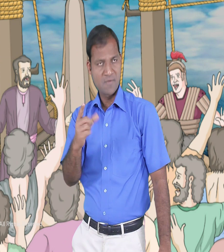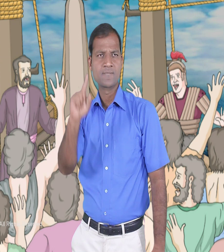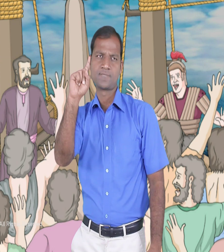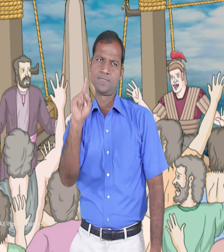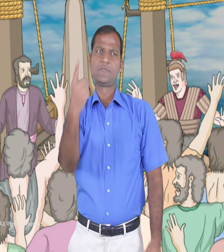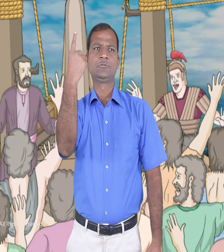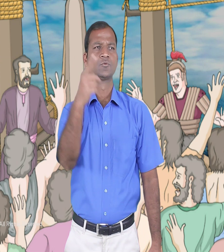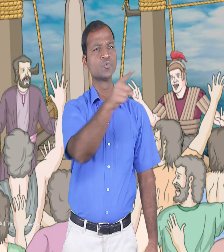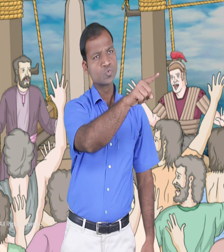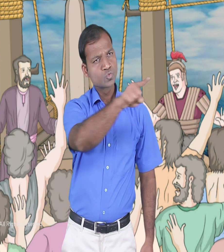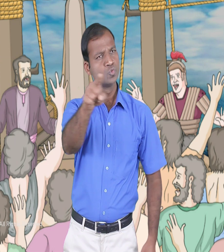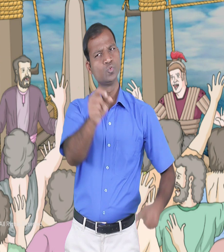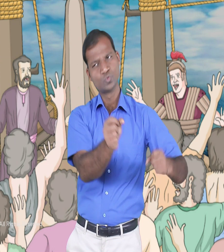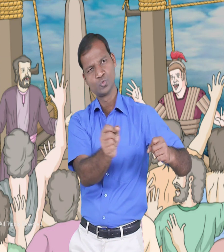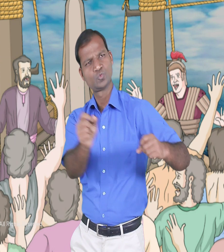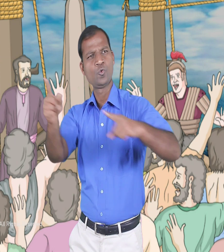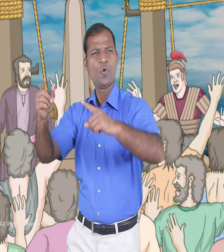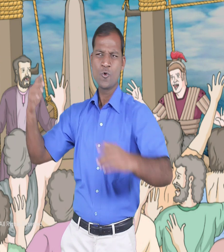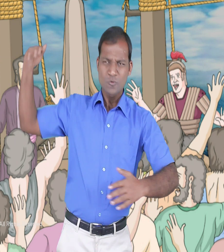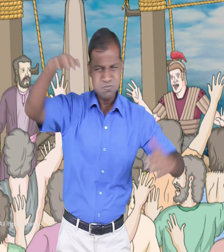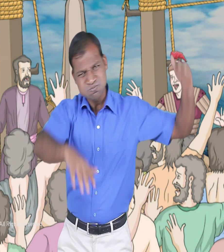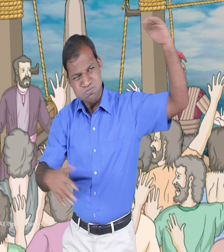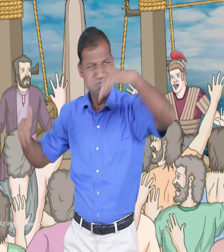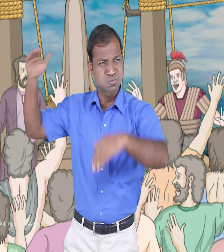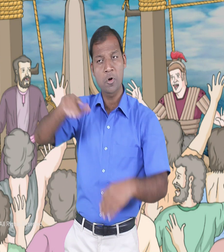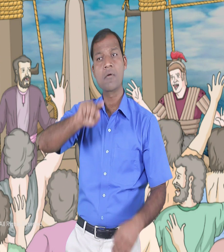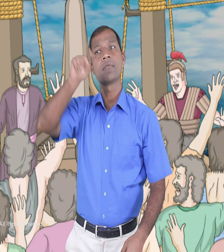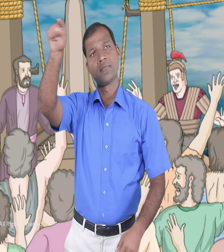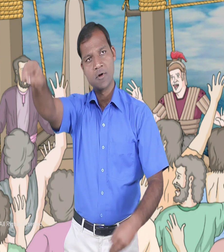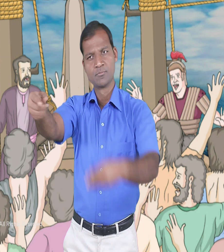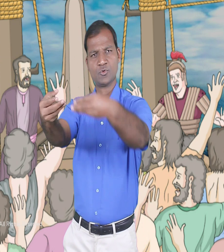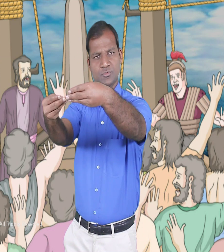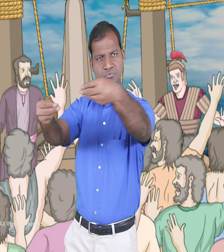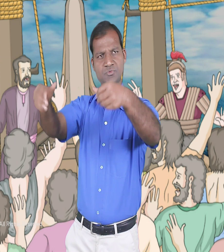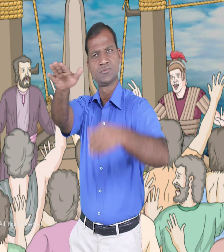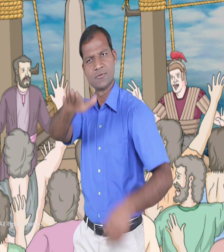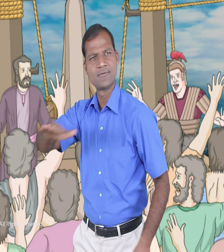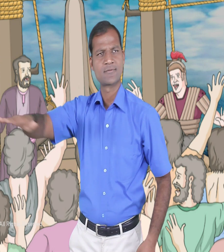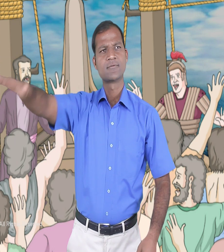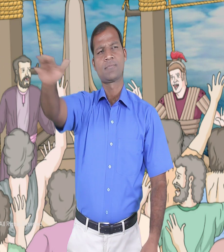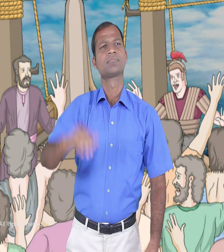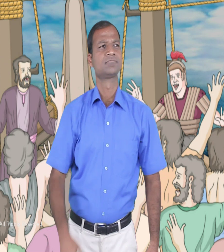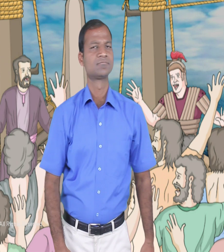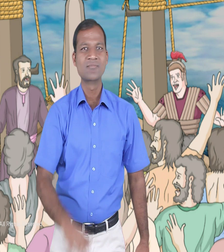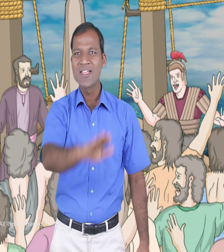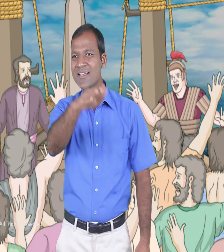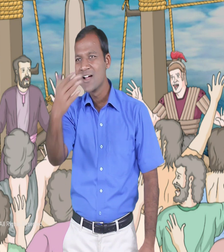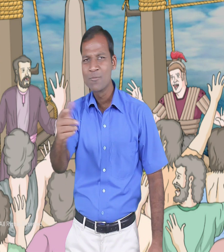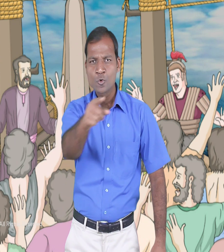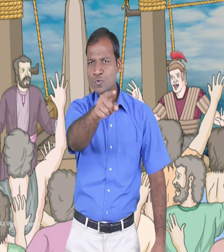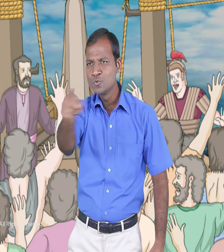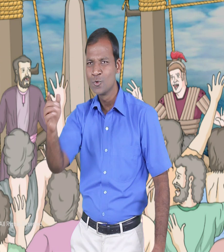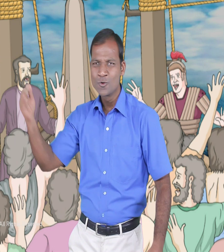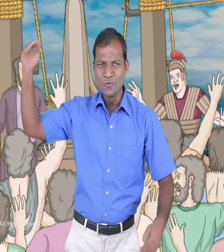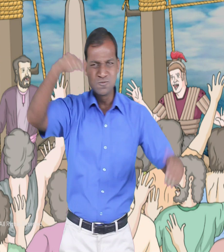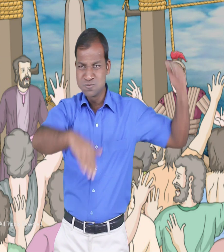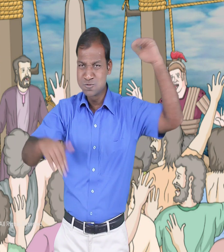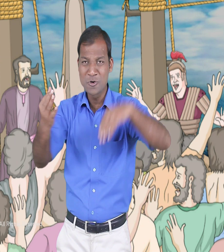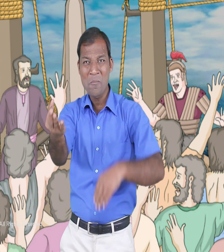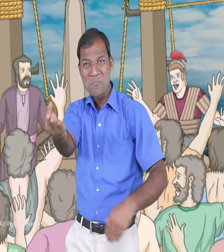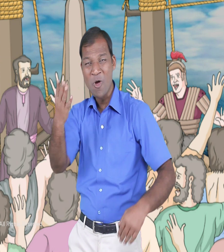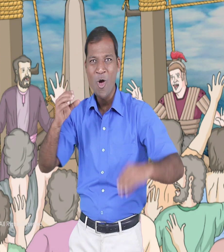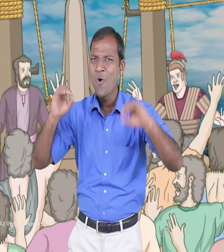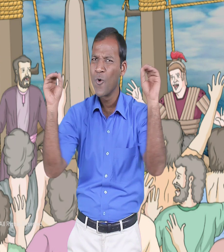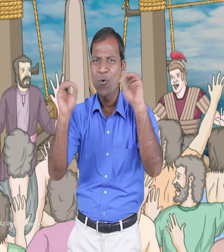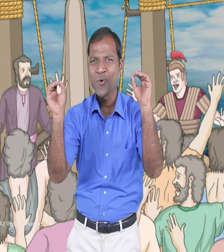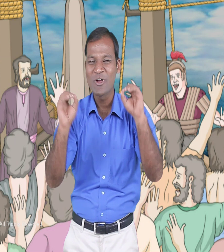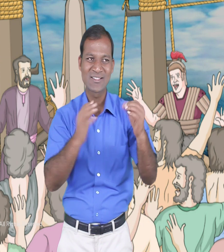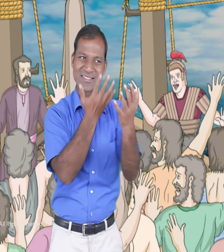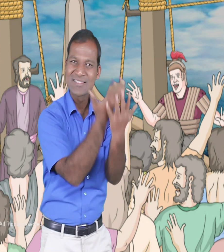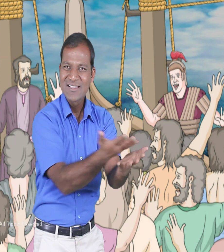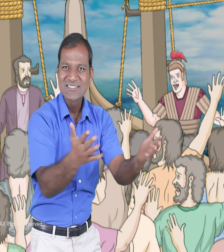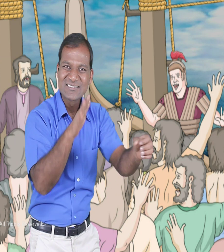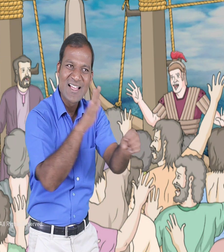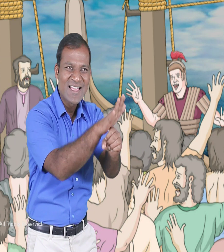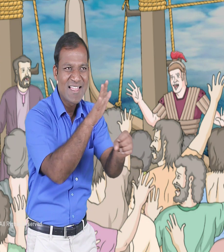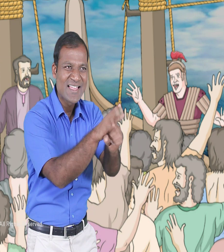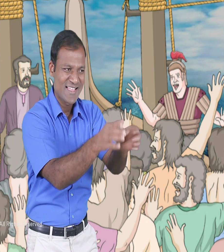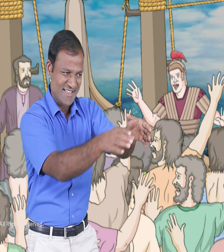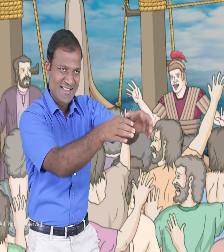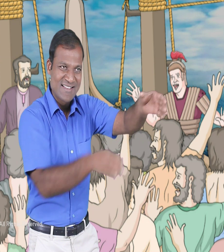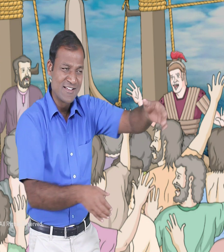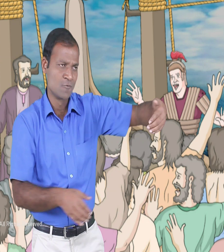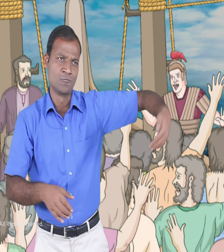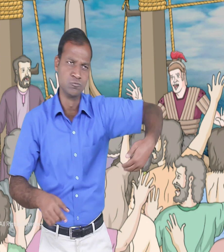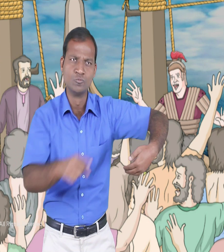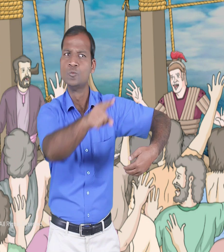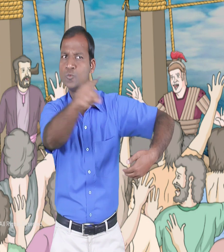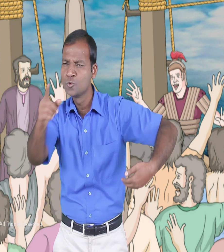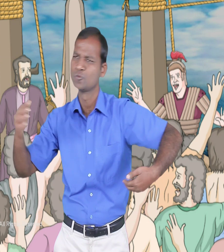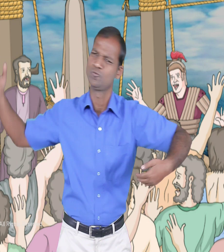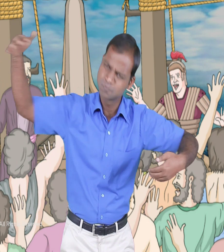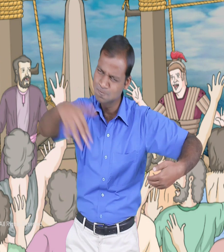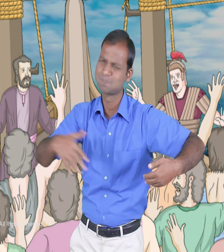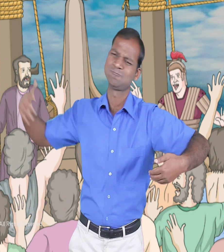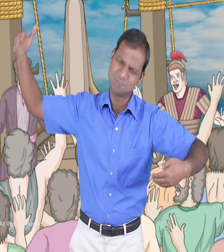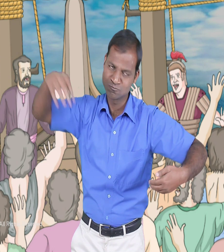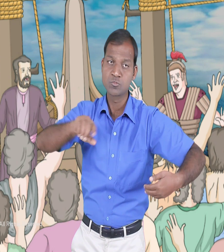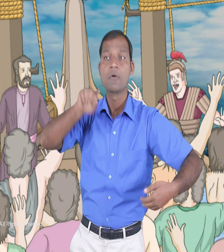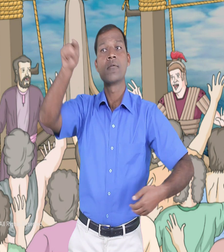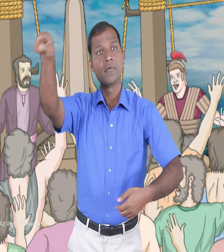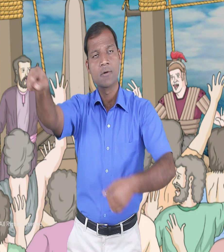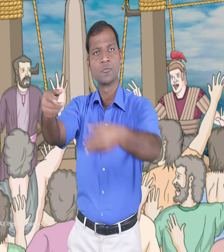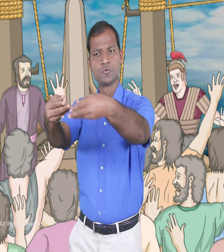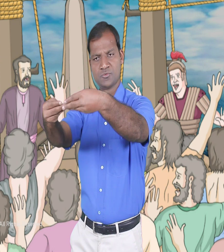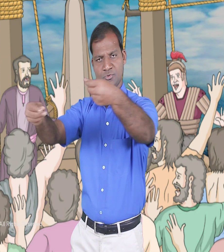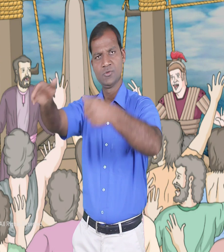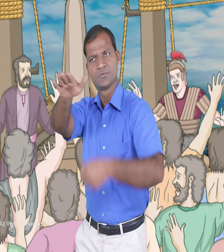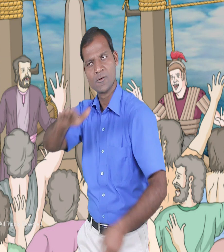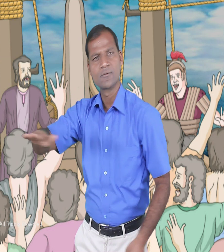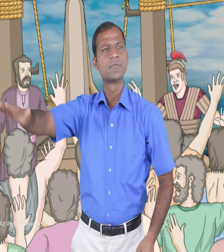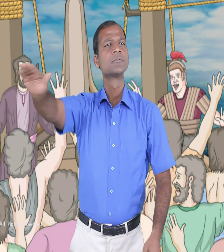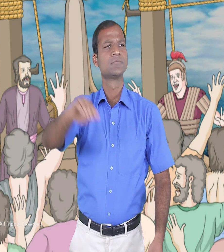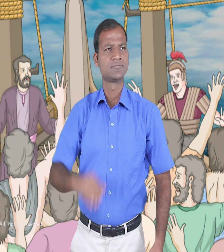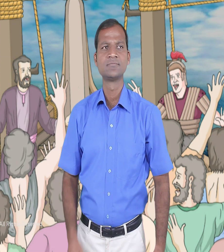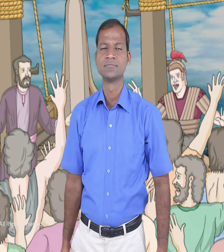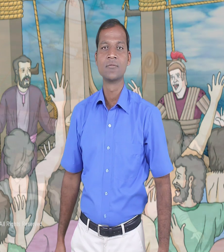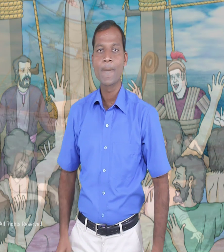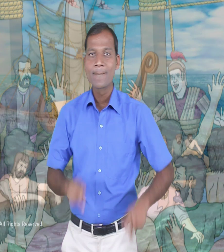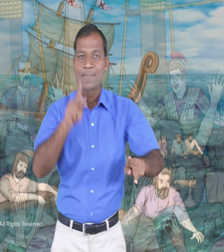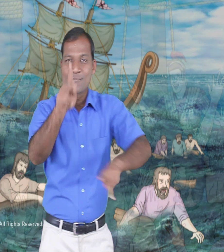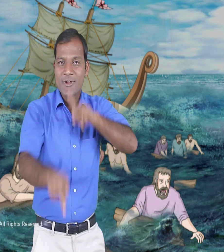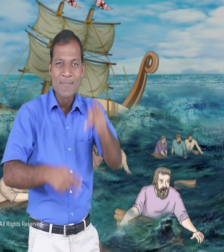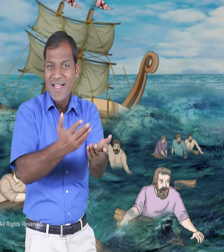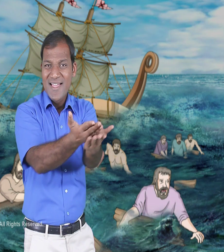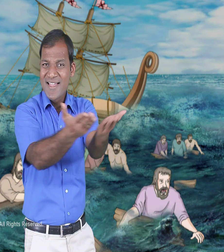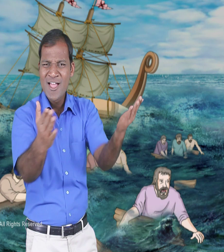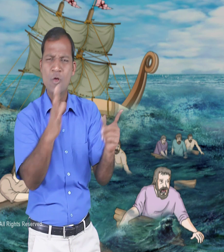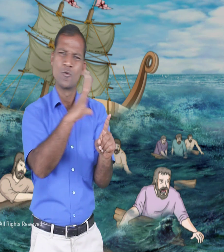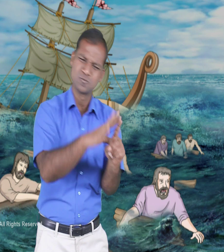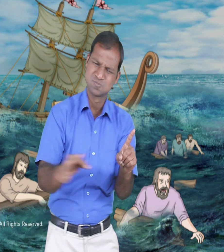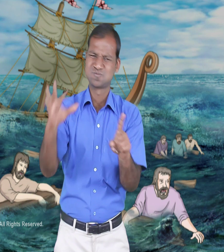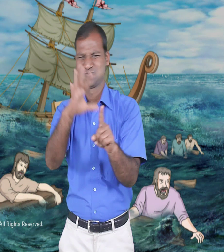But the centurion, wanting to spare Paul’s life, thwarted their plan.